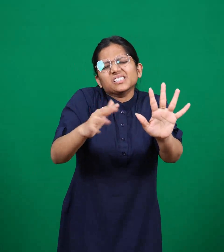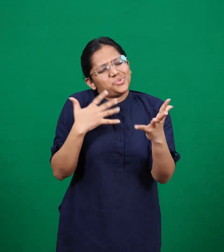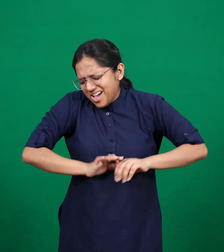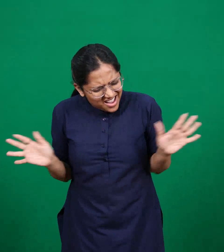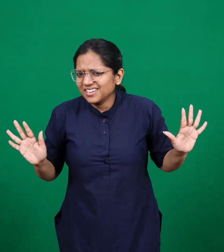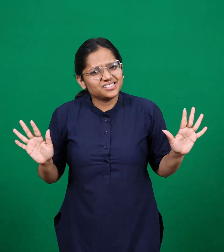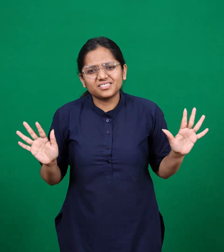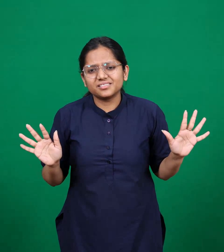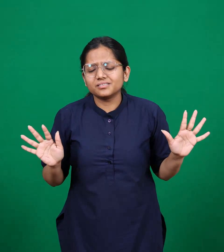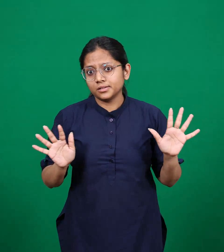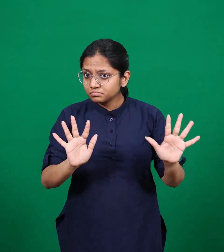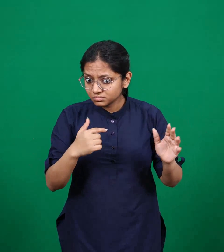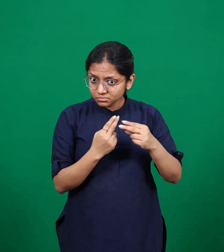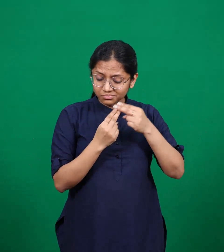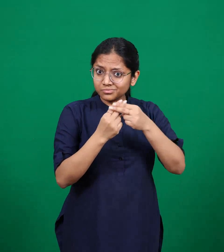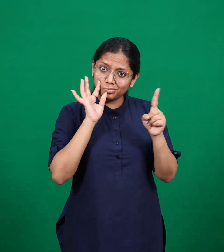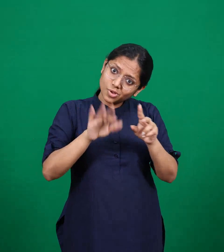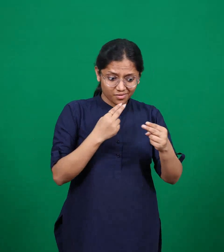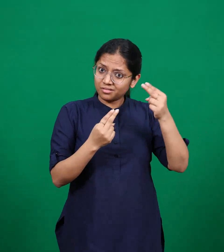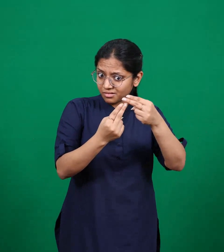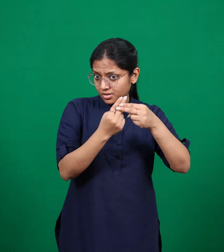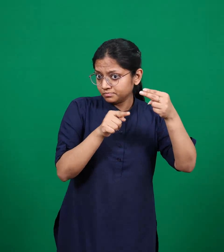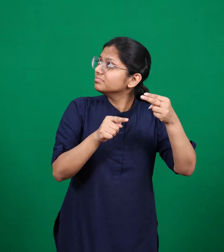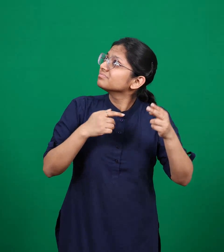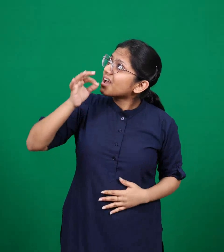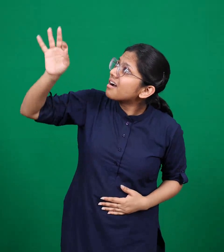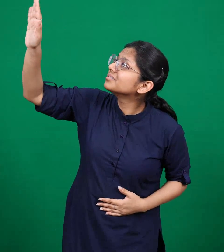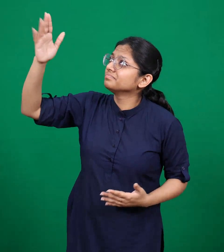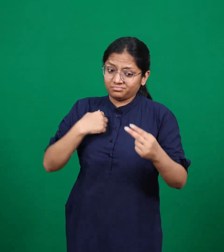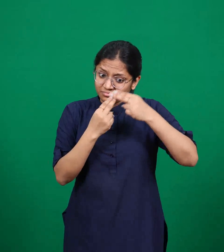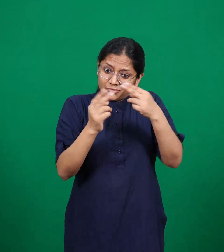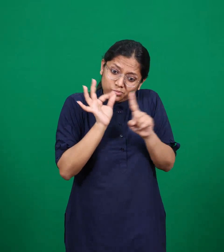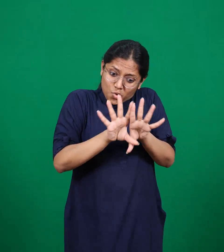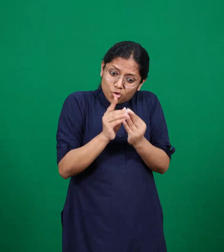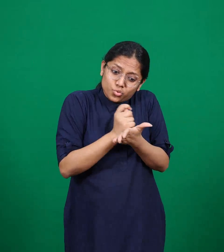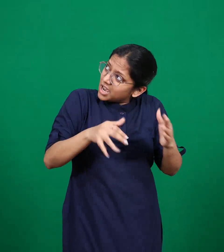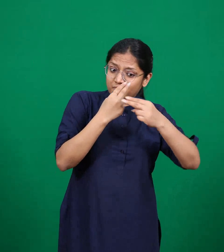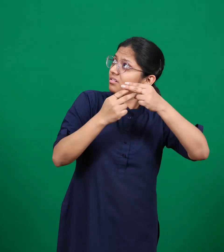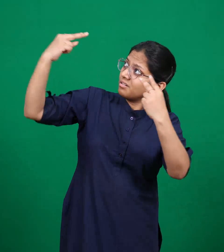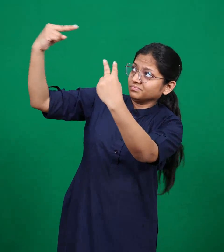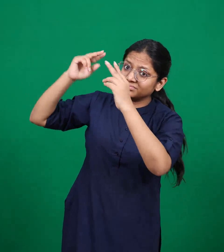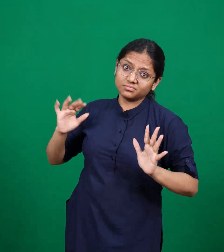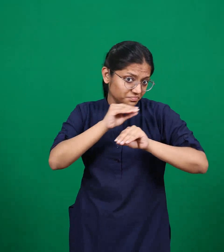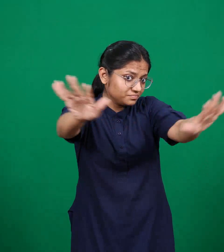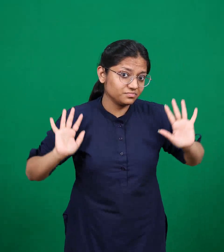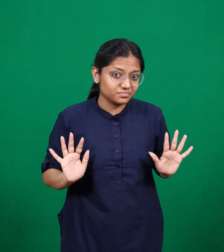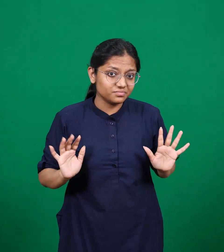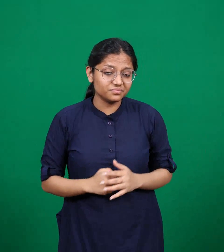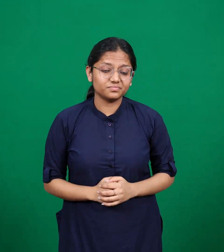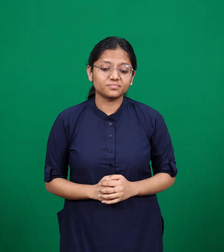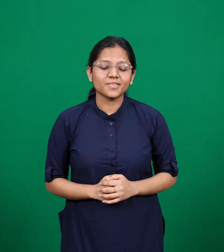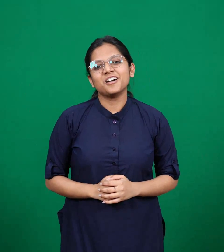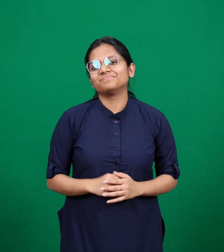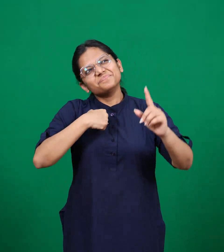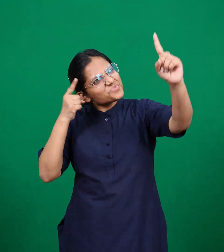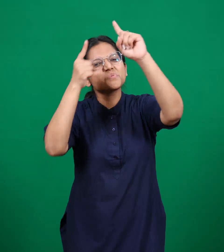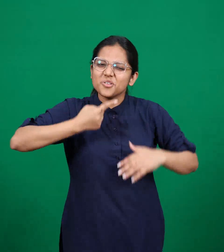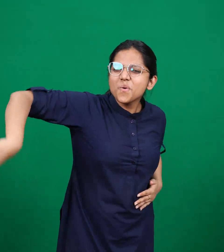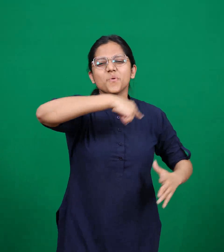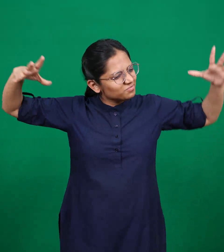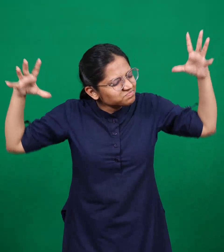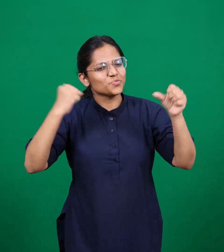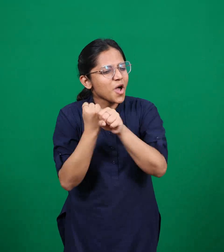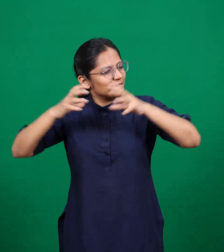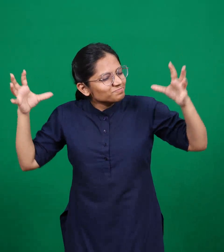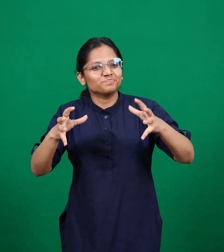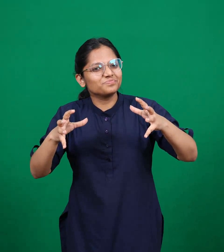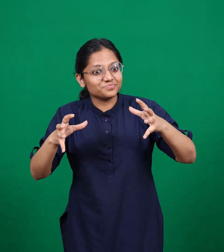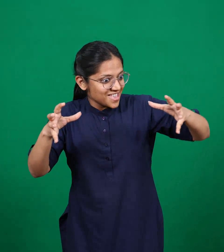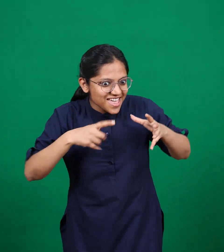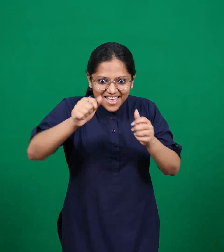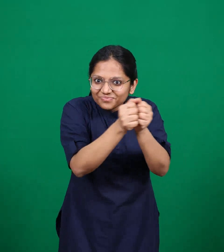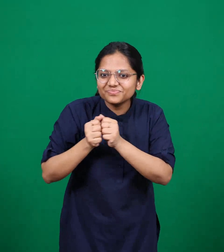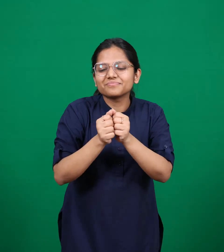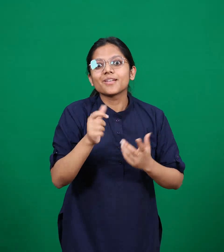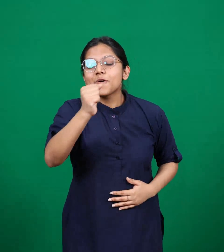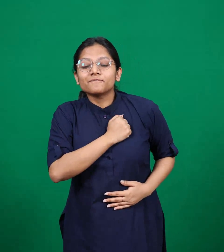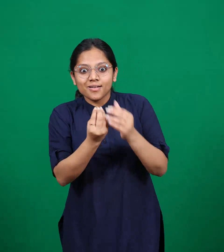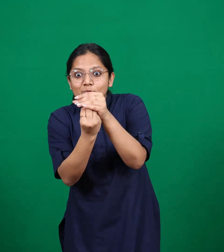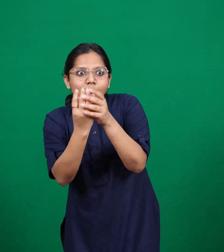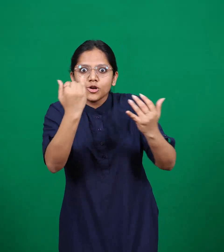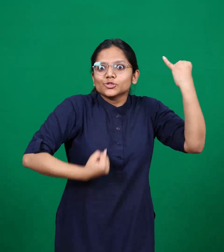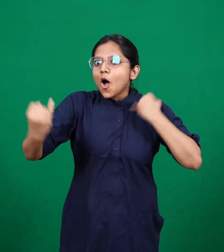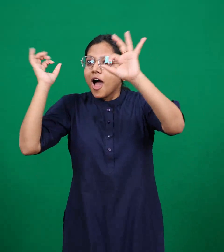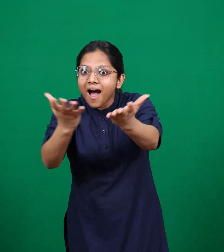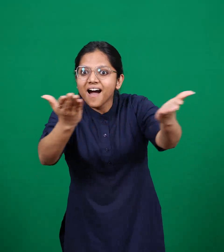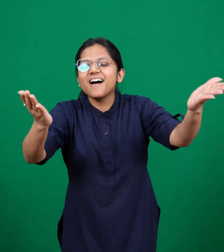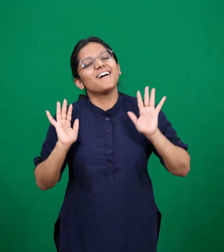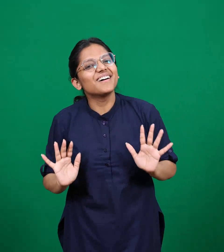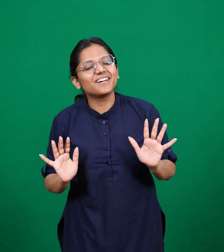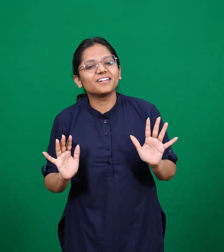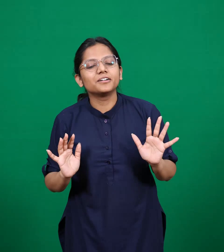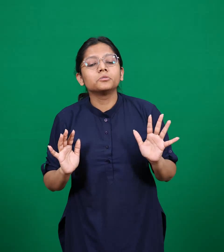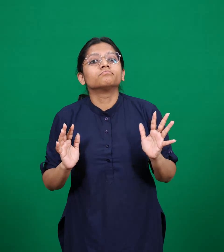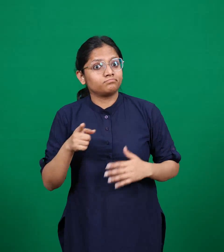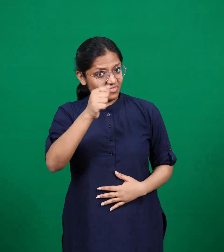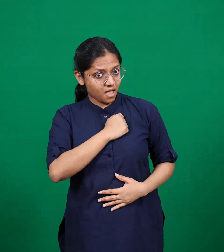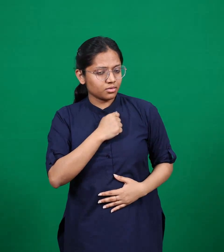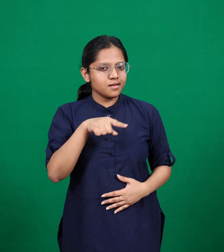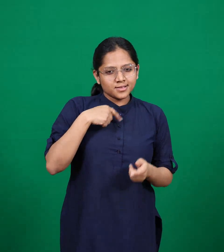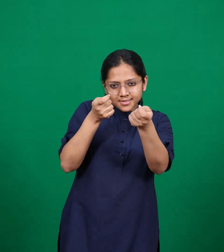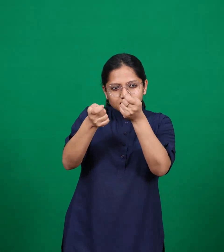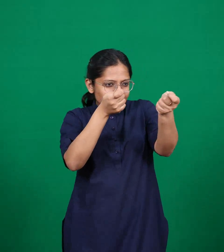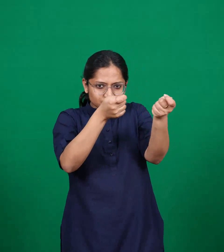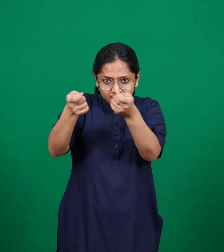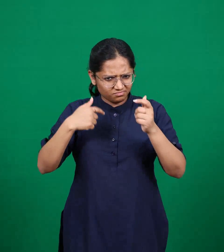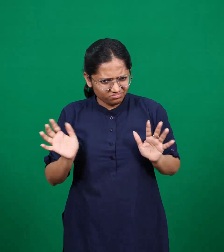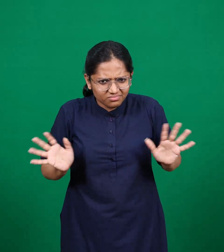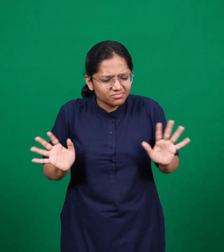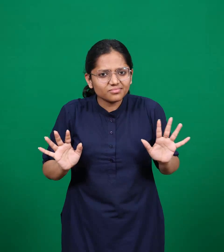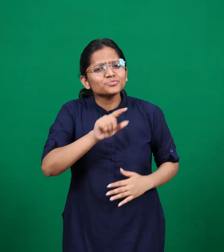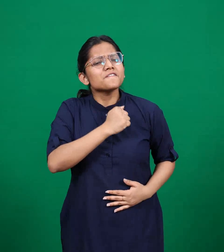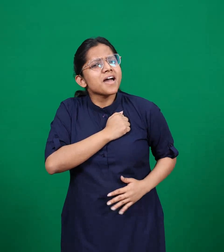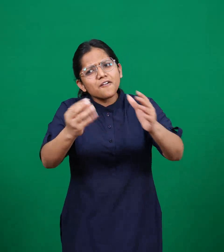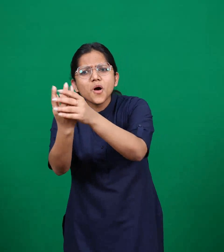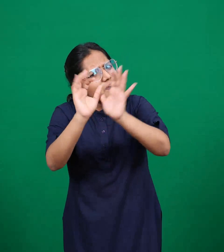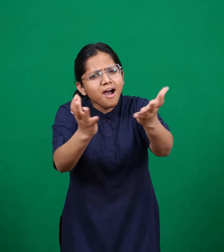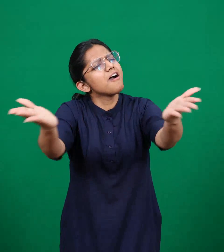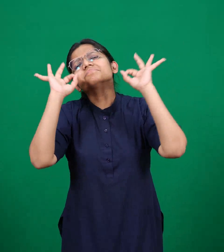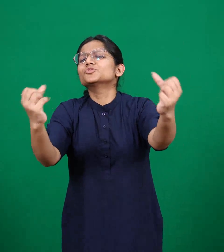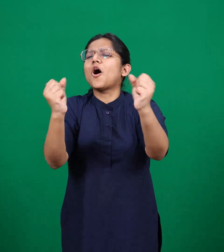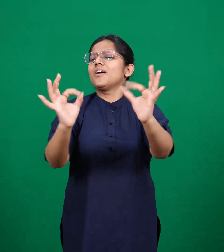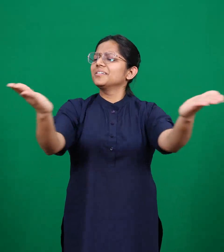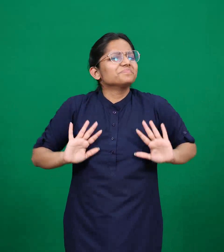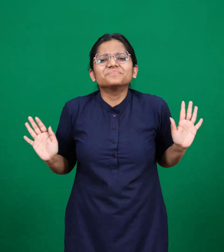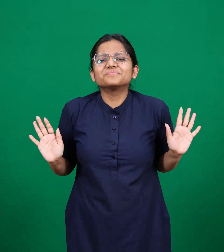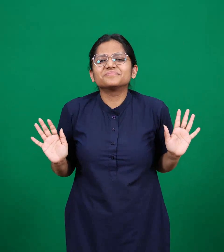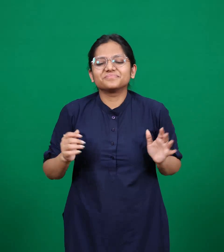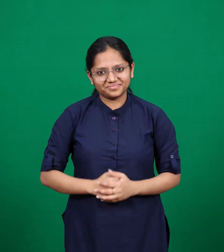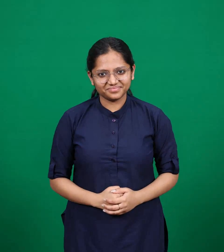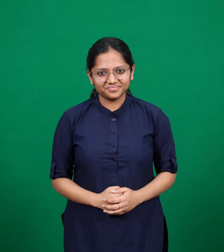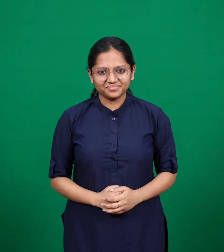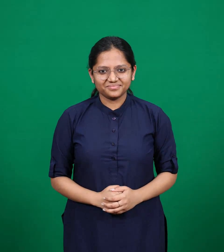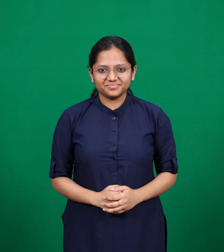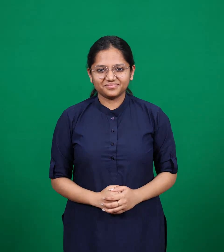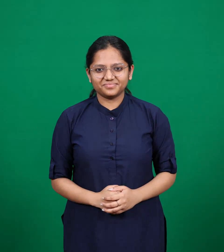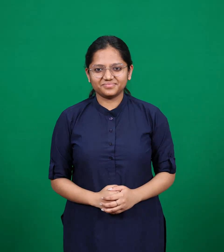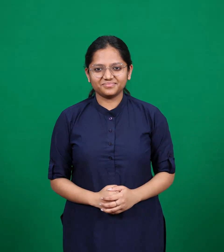Not that we lord it over your faith, but we are fellow workers with you for your joy, because it is by faith that you stand firm.